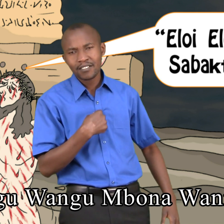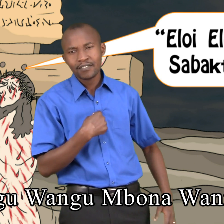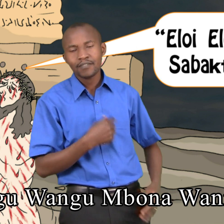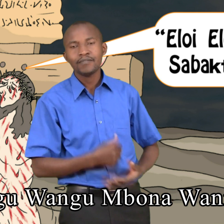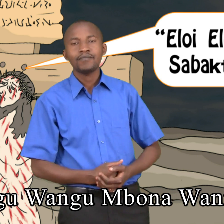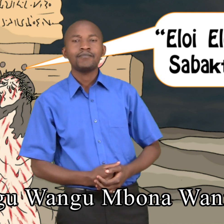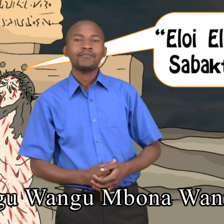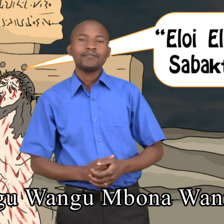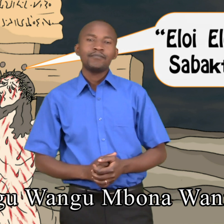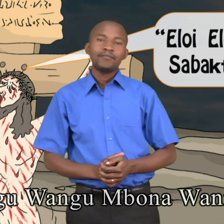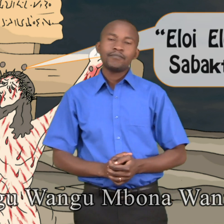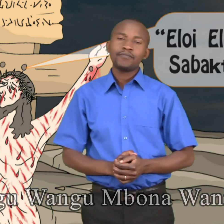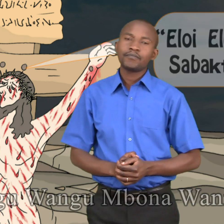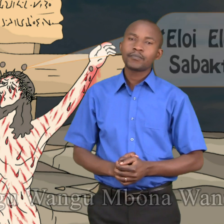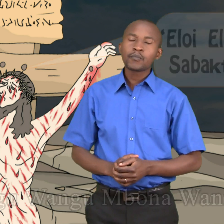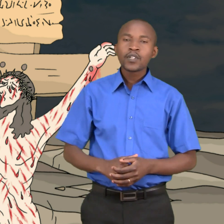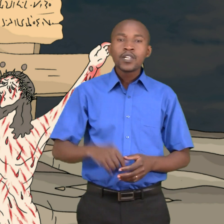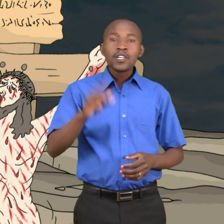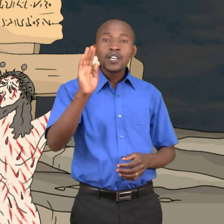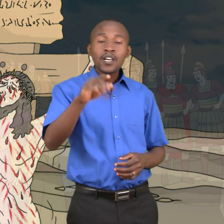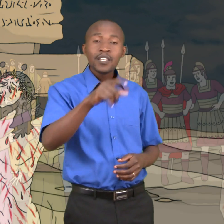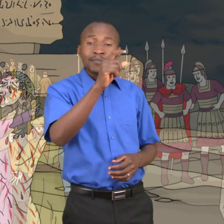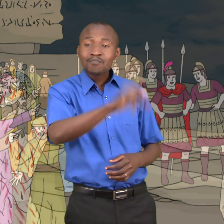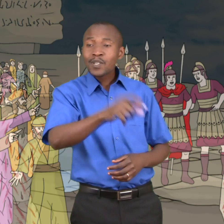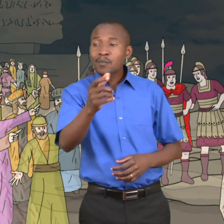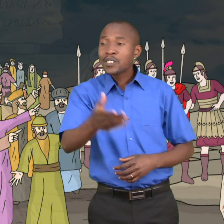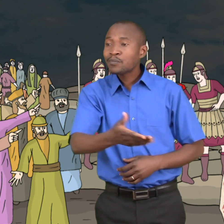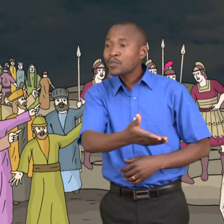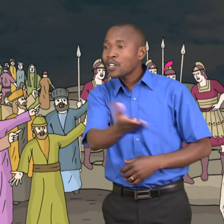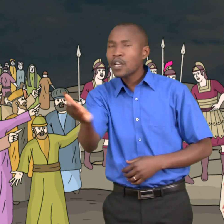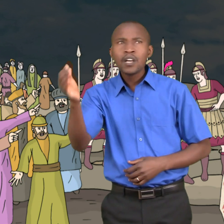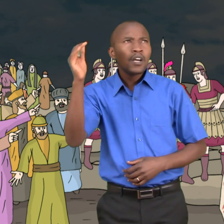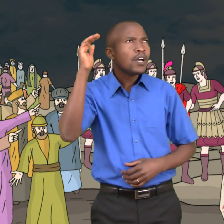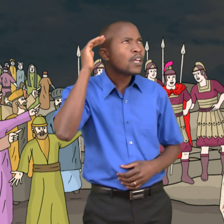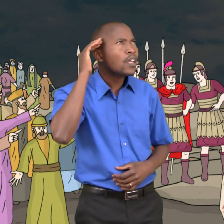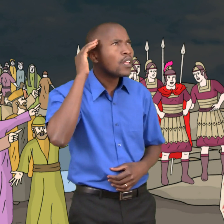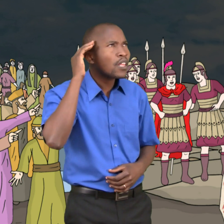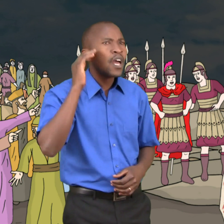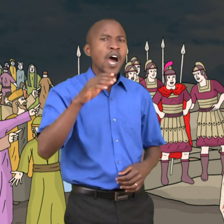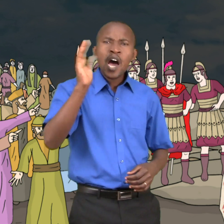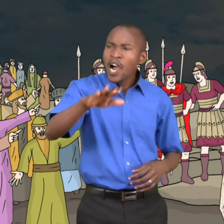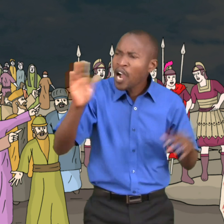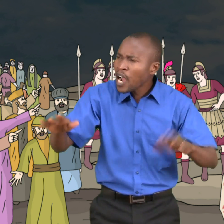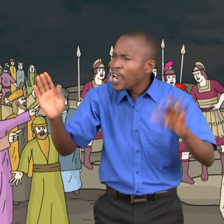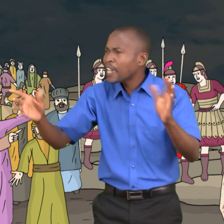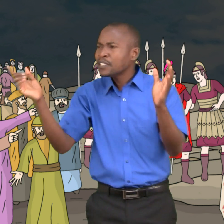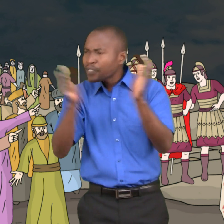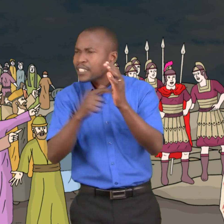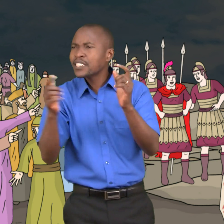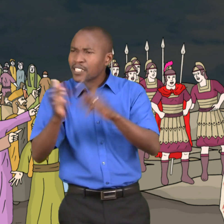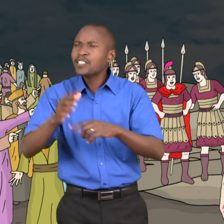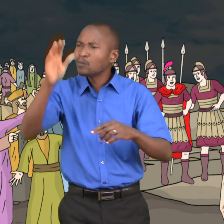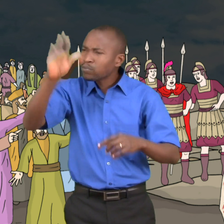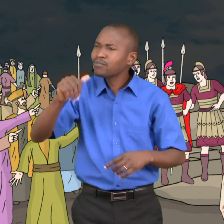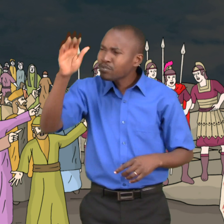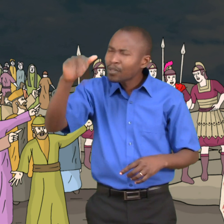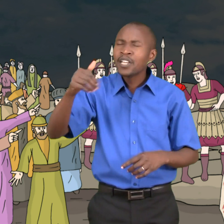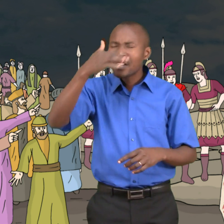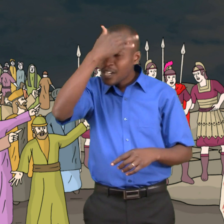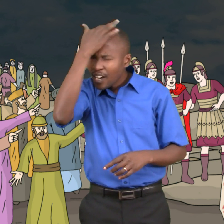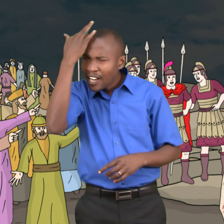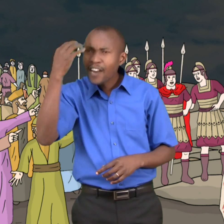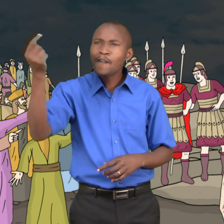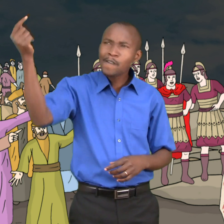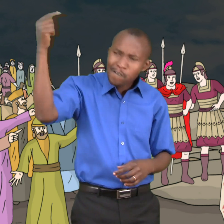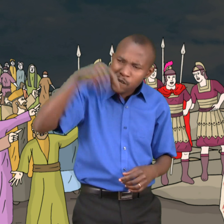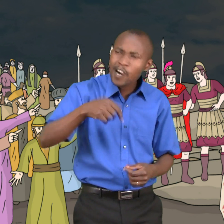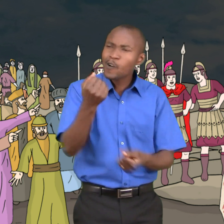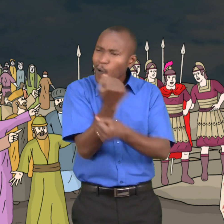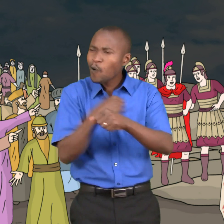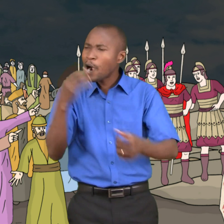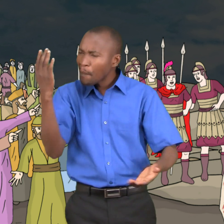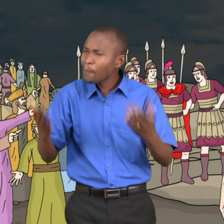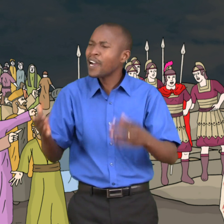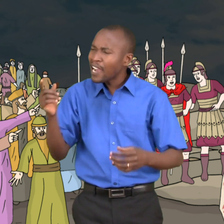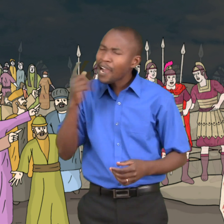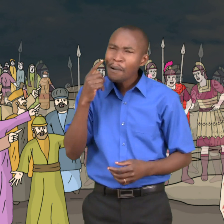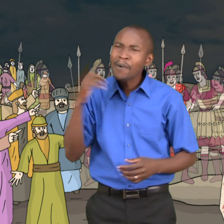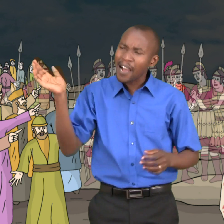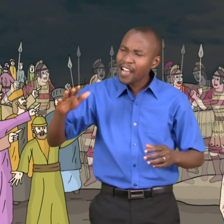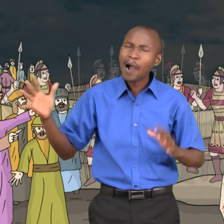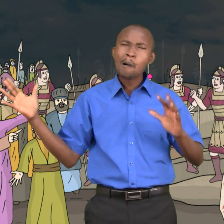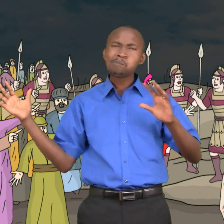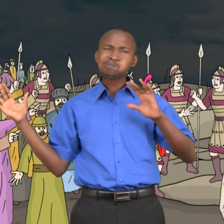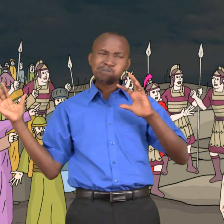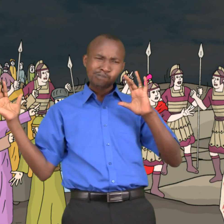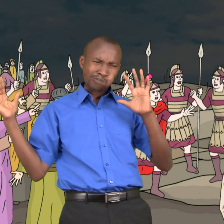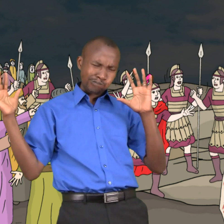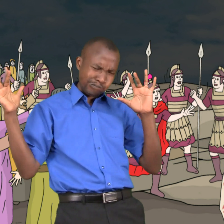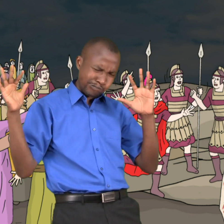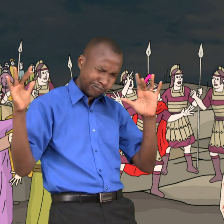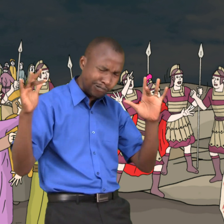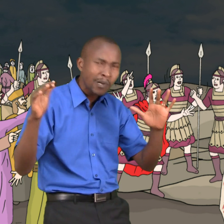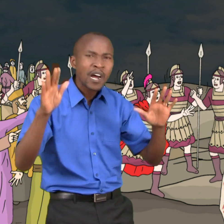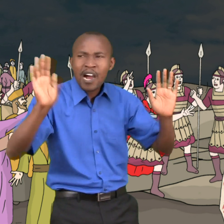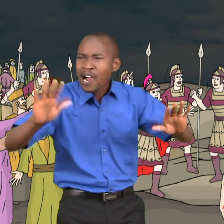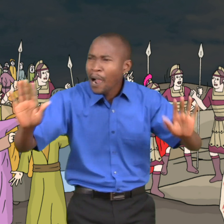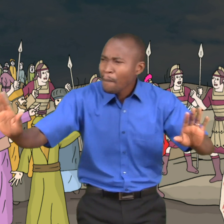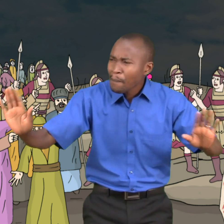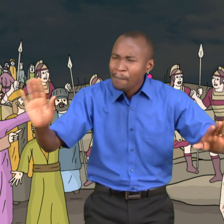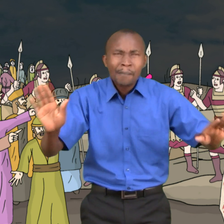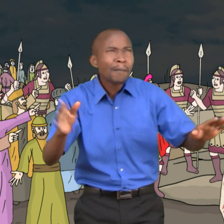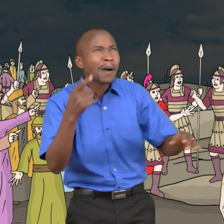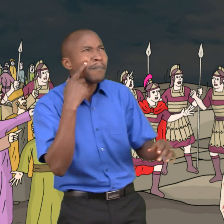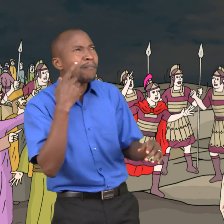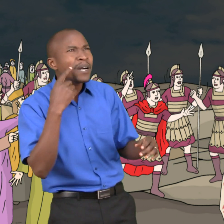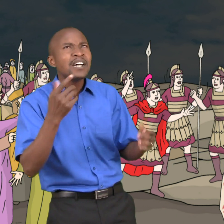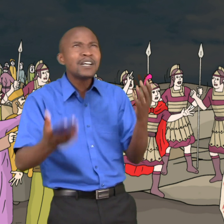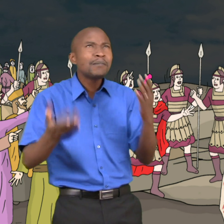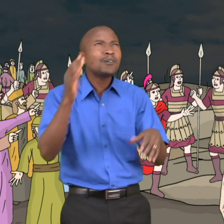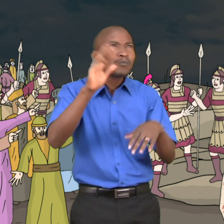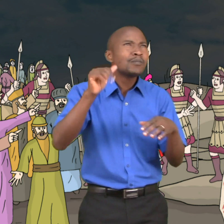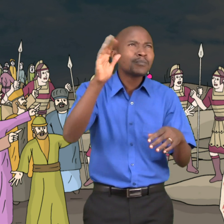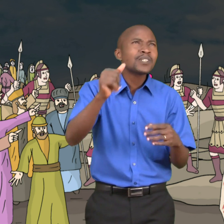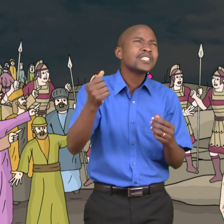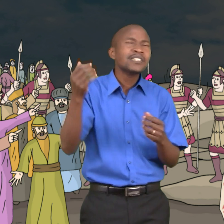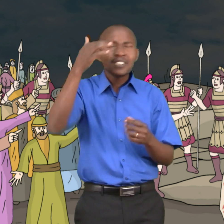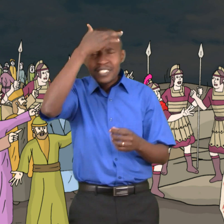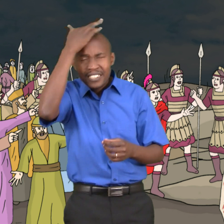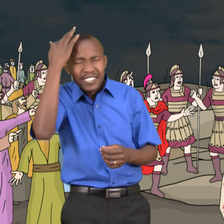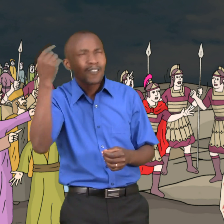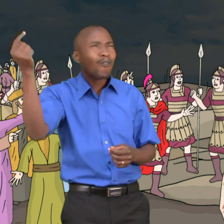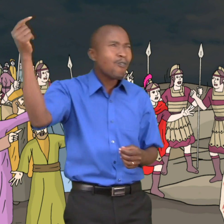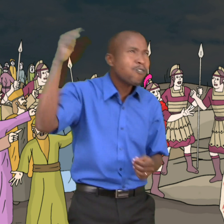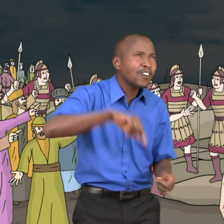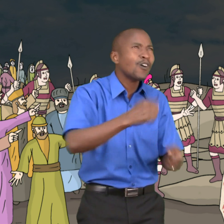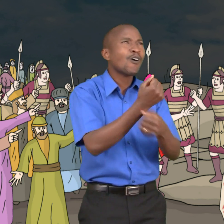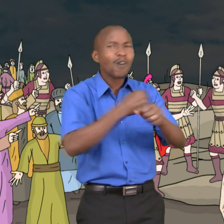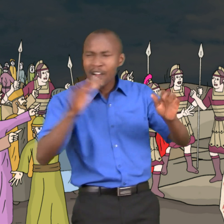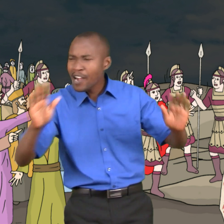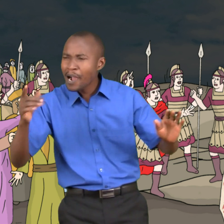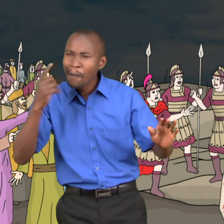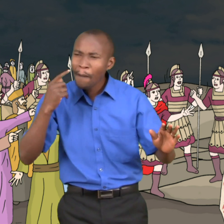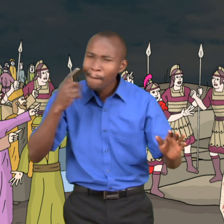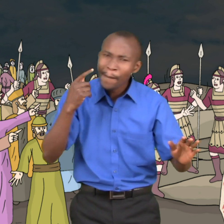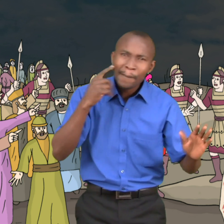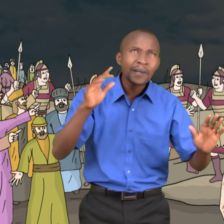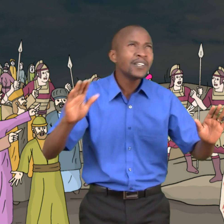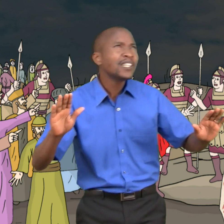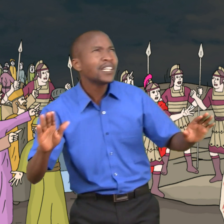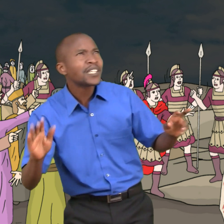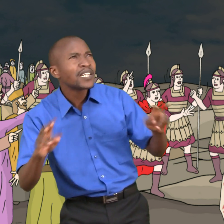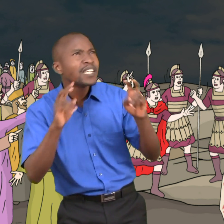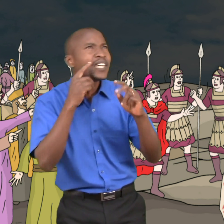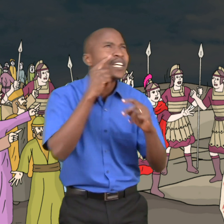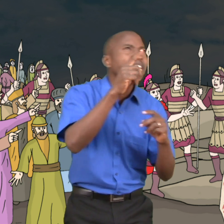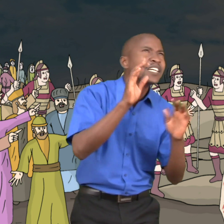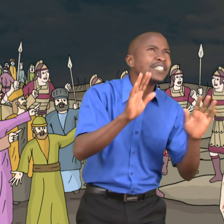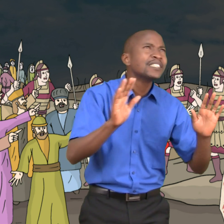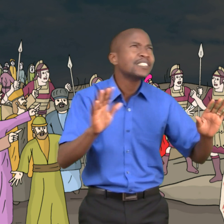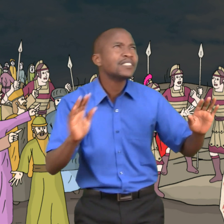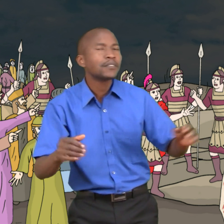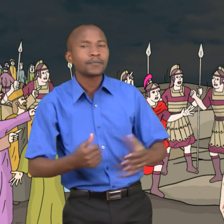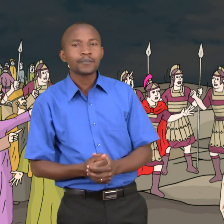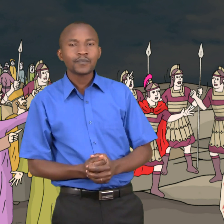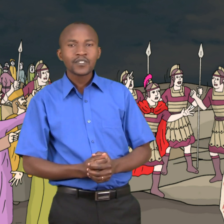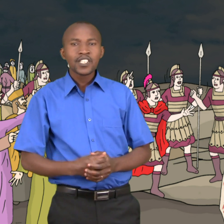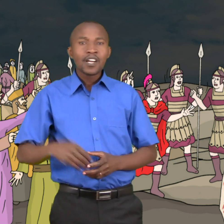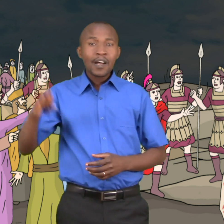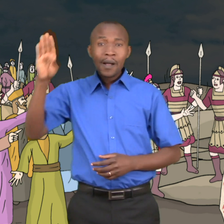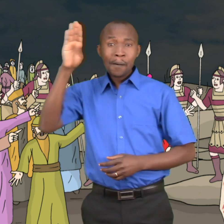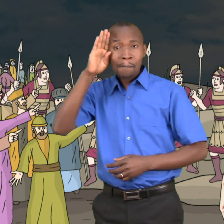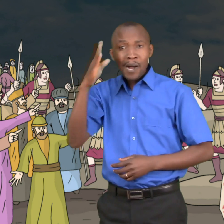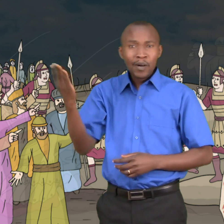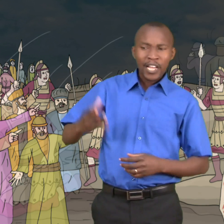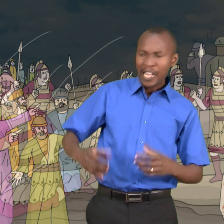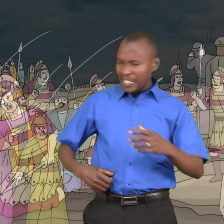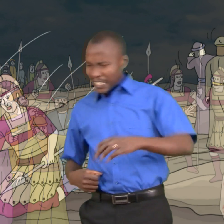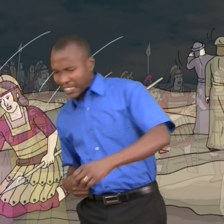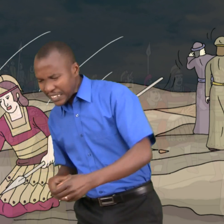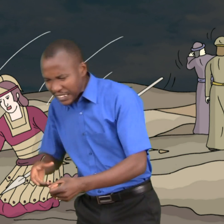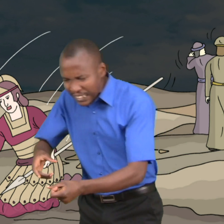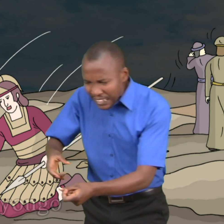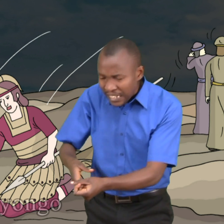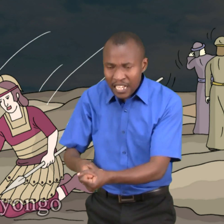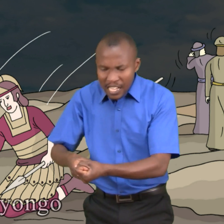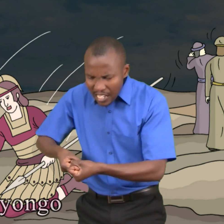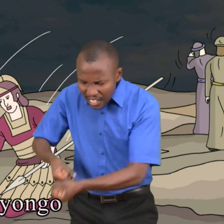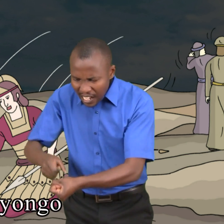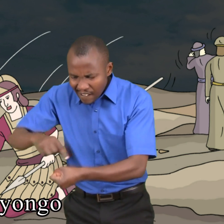When some of those standing there heard this, they said, “He is calling Elijah.”